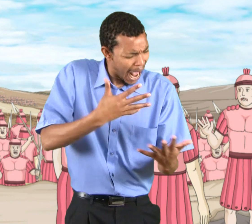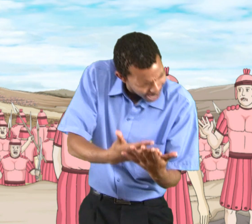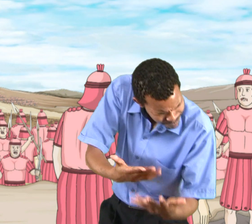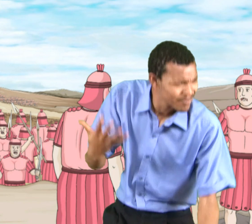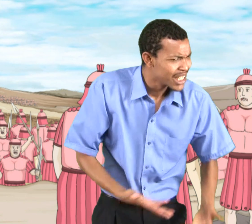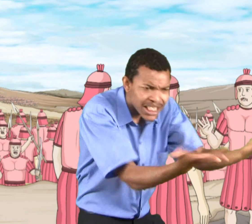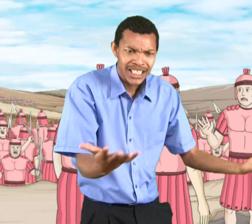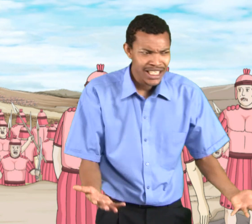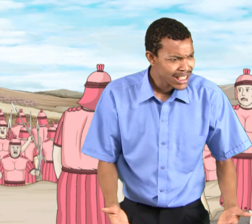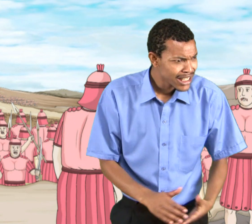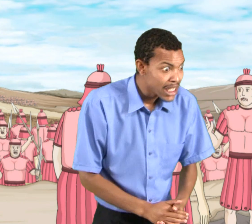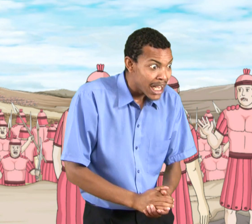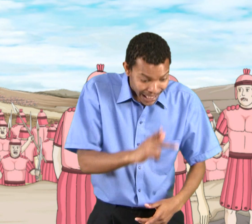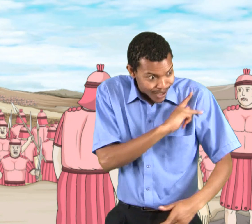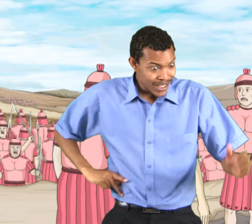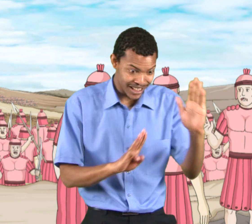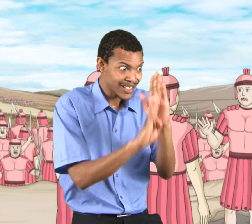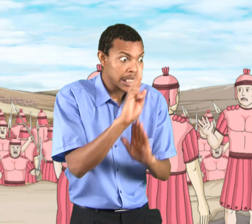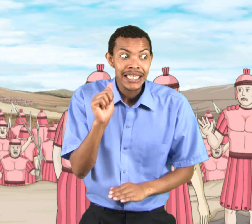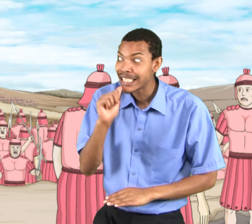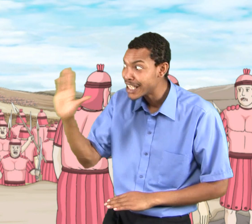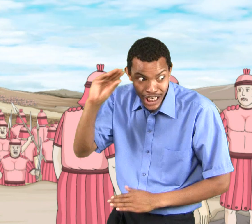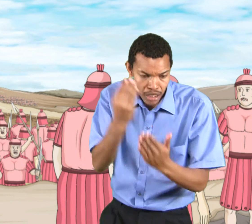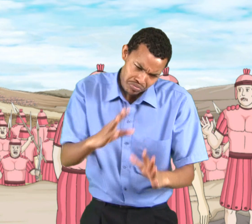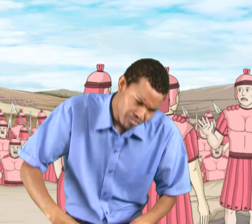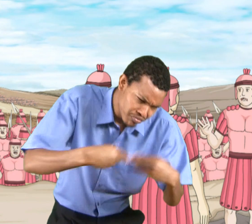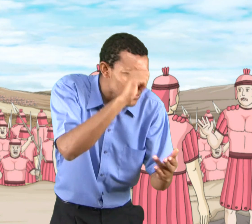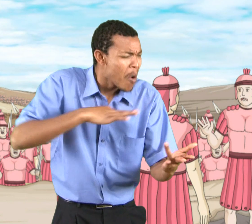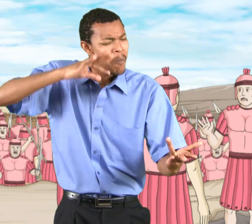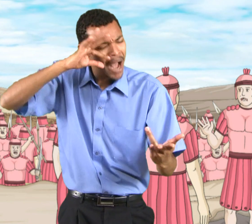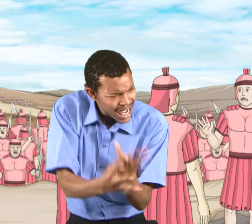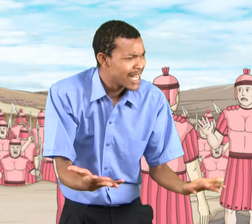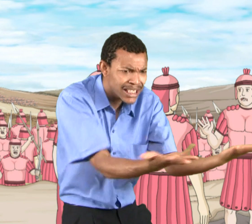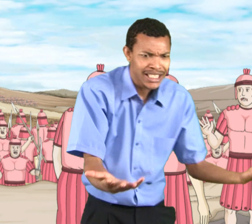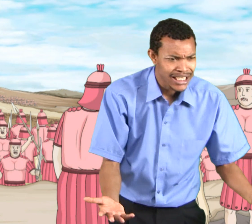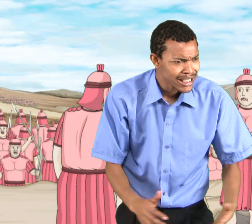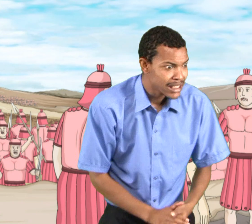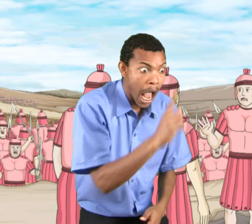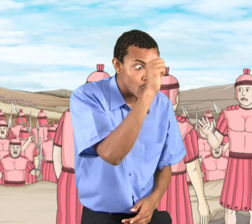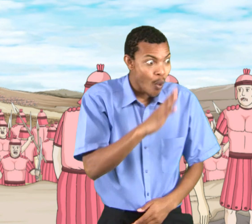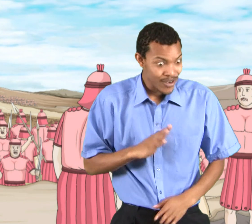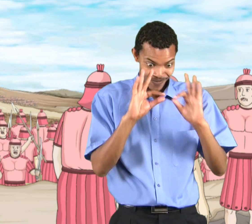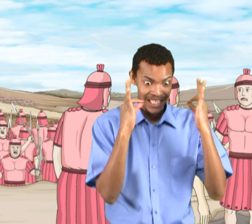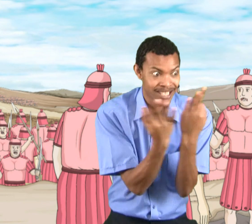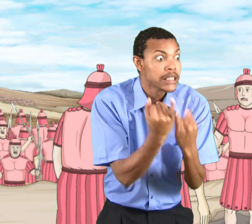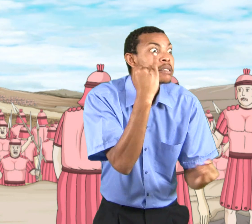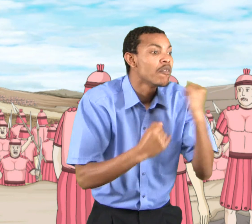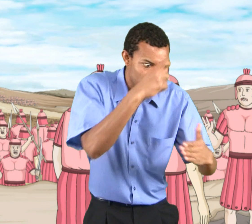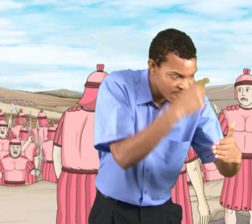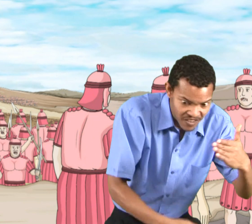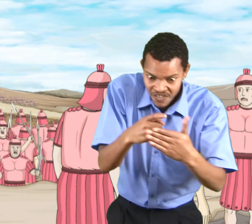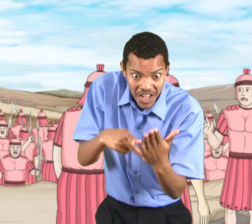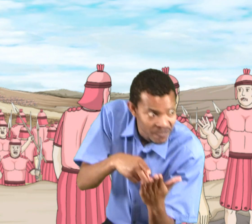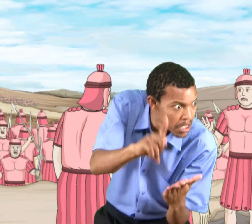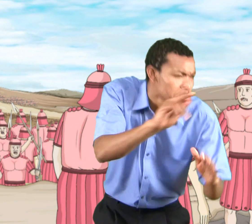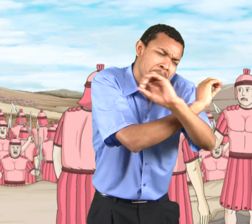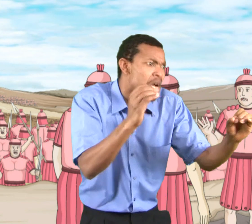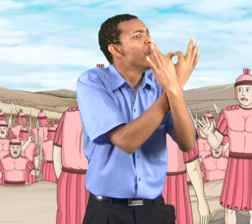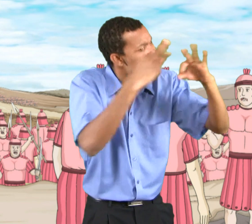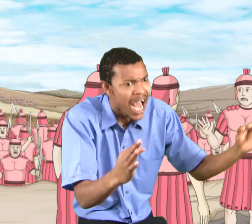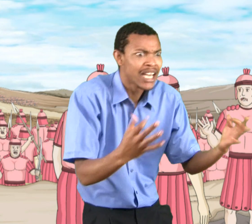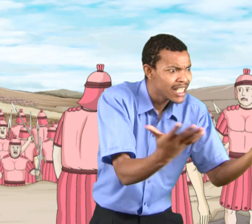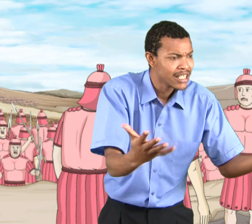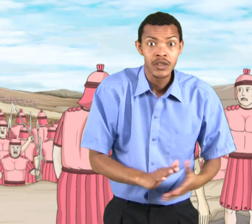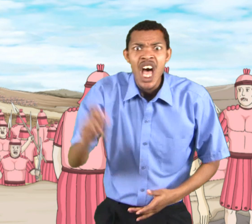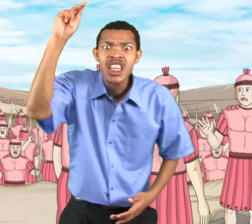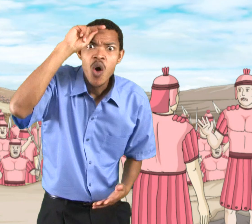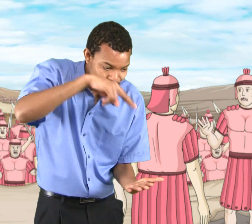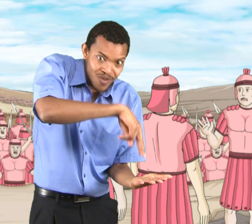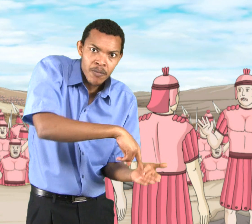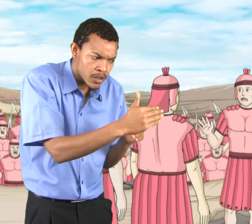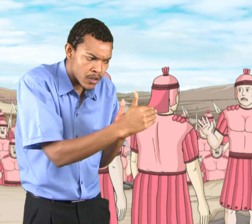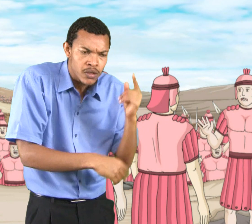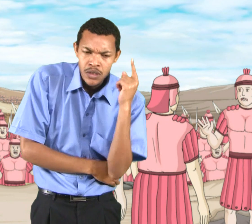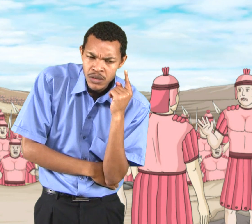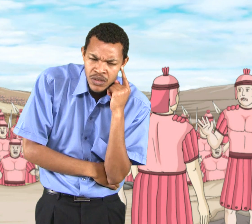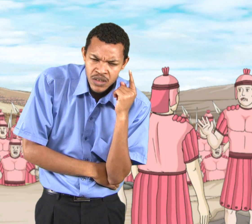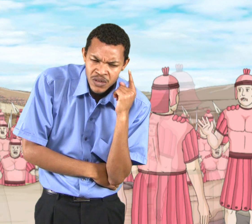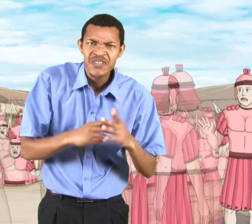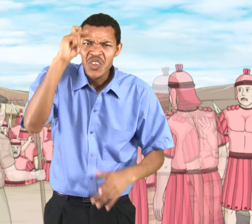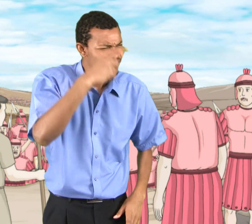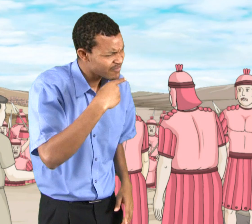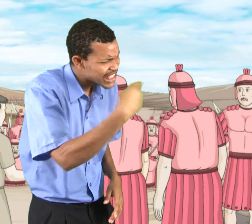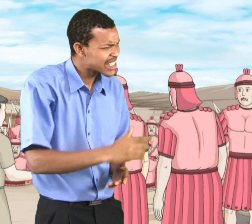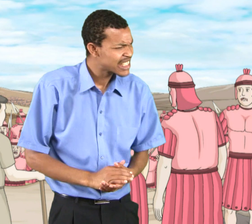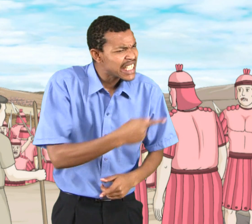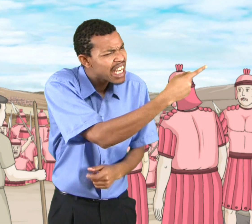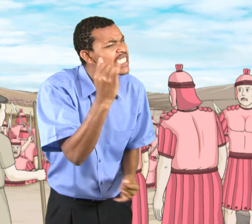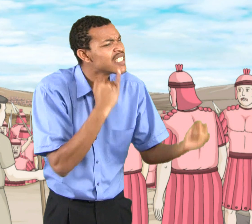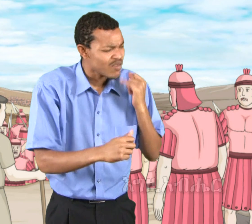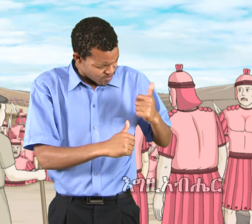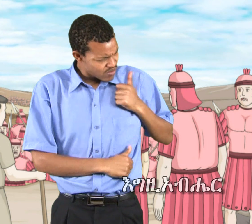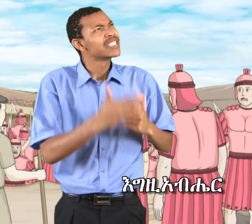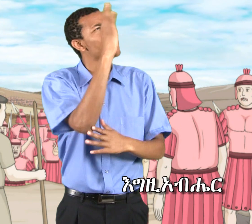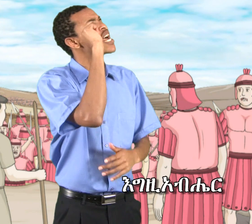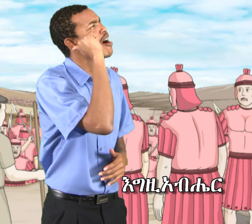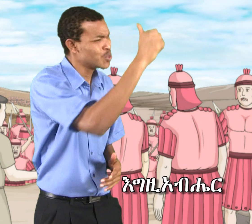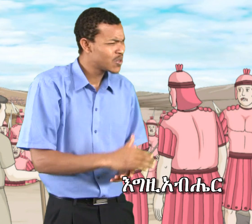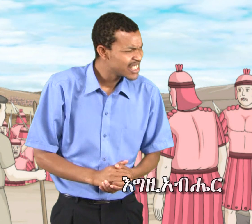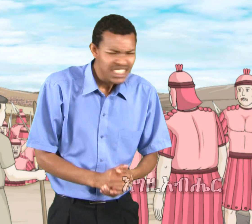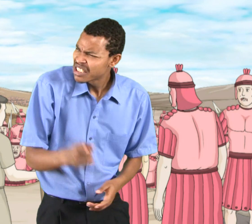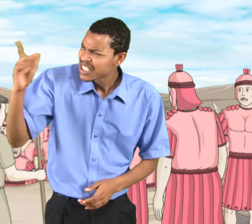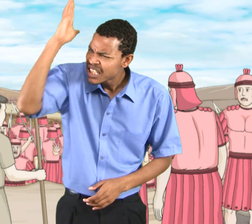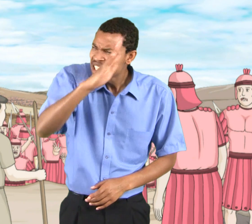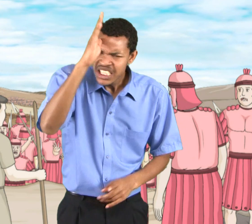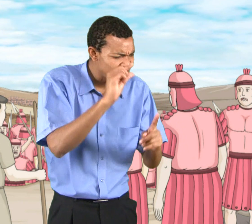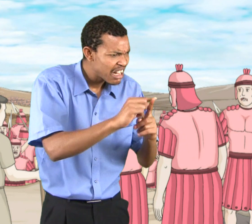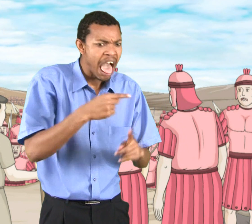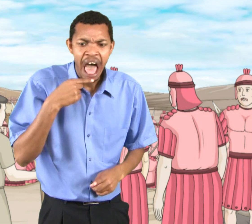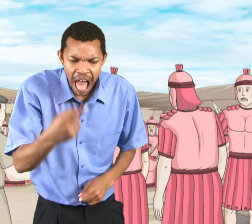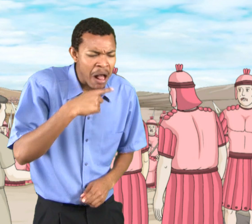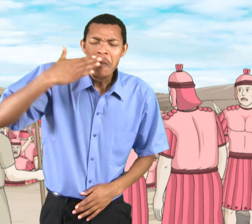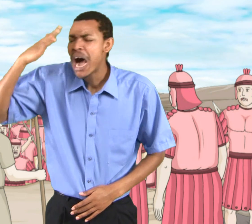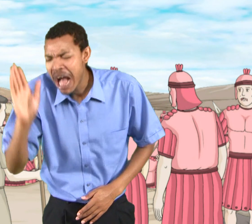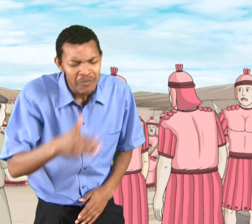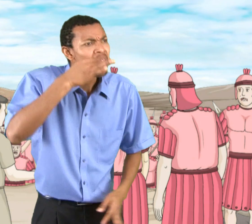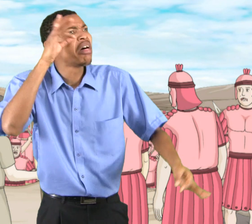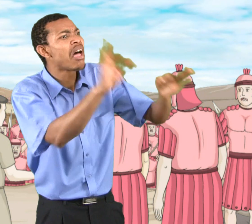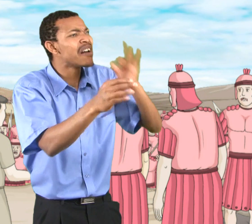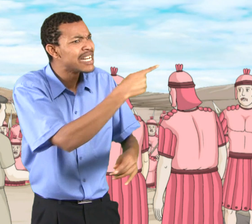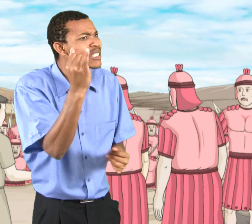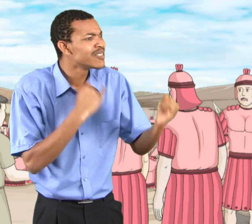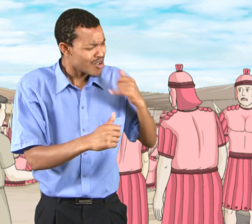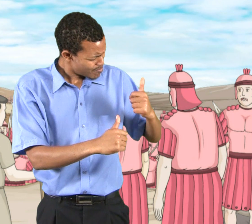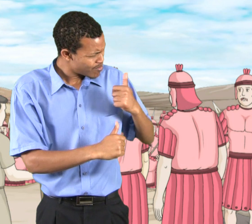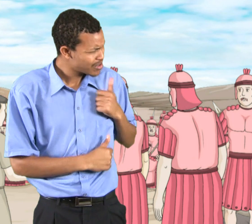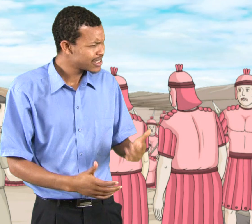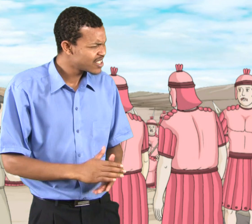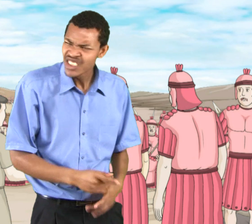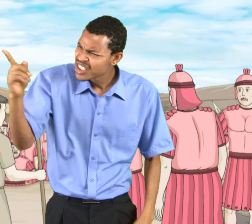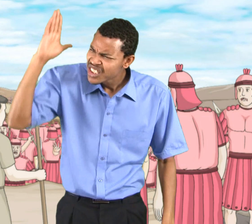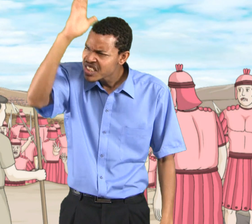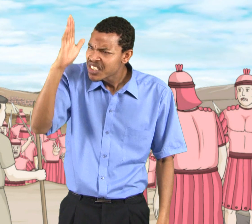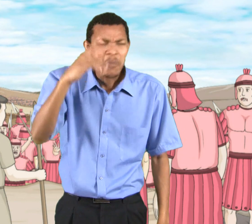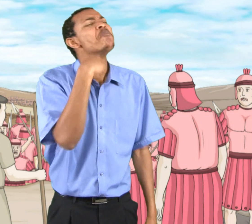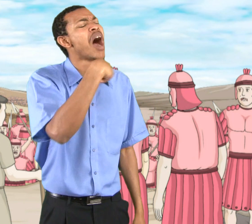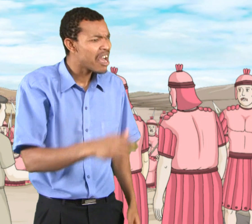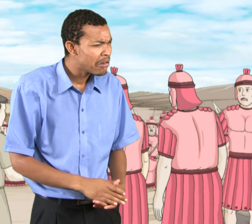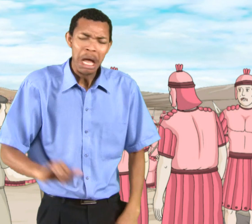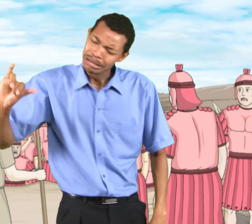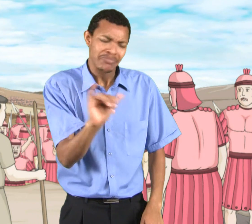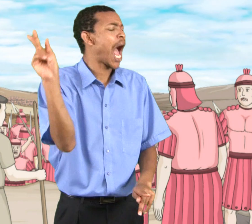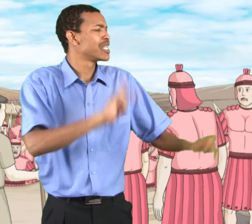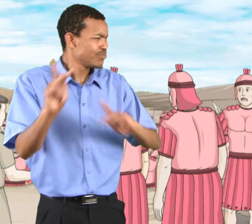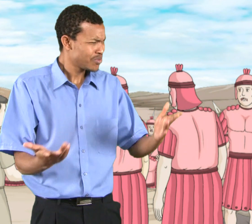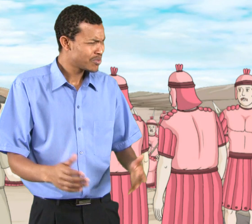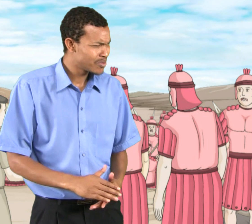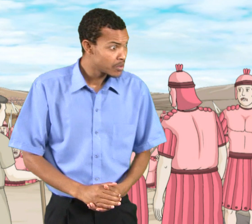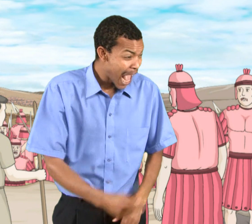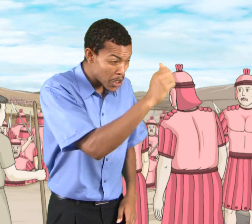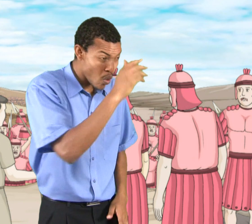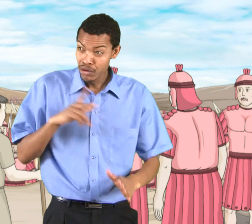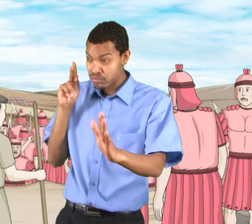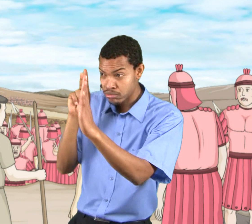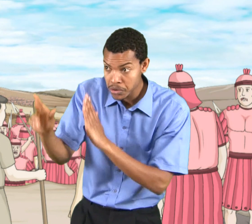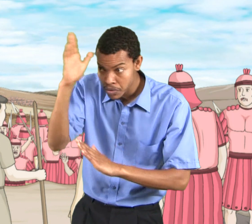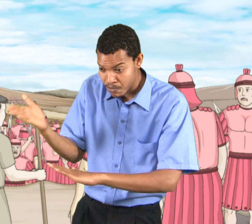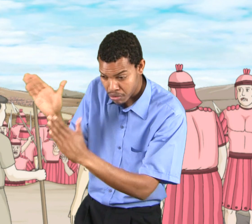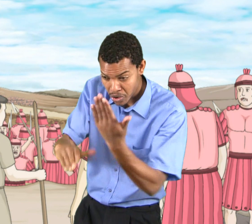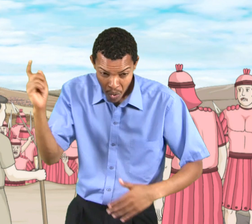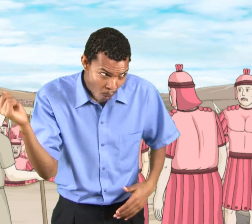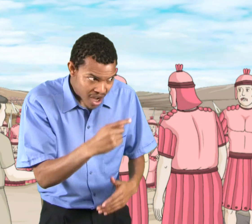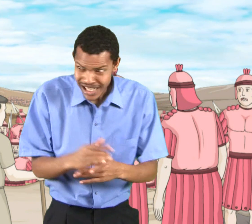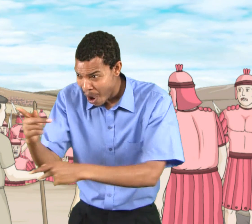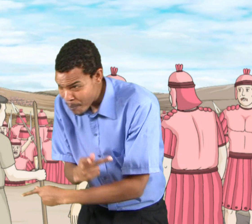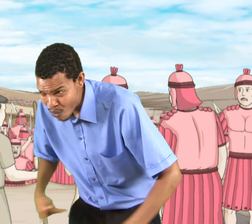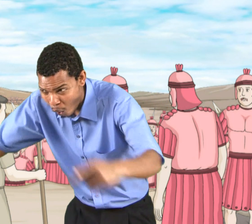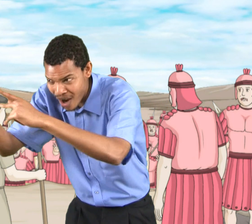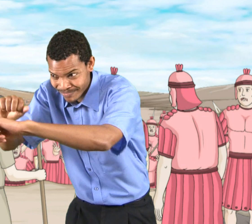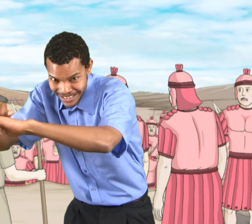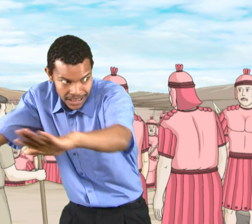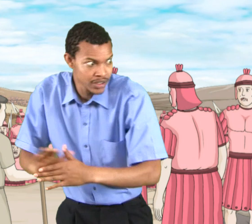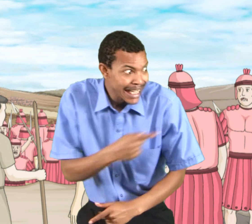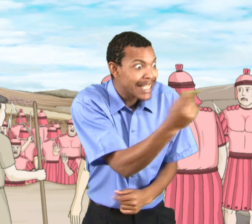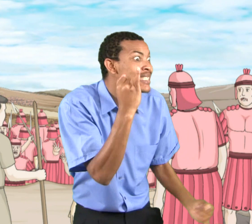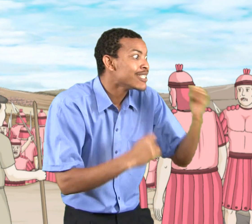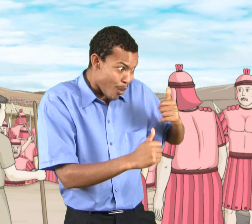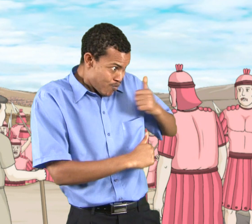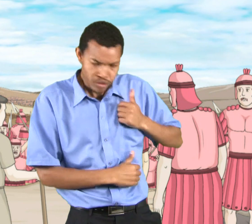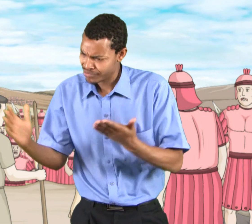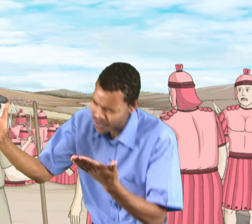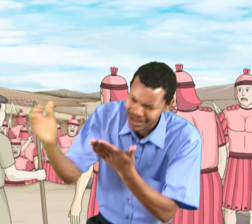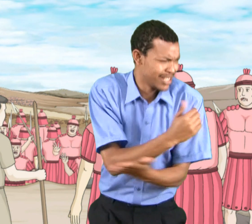Now the men of Israel had been saying, “Do you see this man who keeps coming out to defy Israel? To the man who kills him the king will give great riches. And he will give him his daughter in marriage and exempt his father’s house from taxation in Israel.”